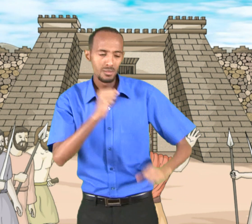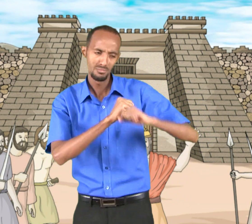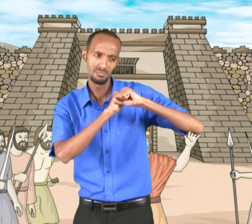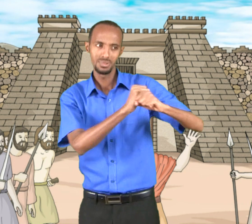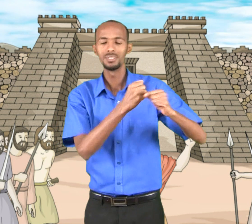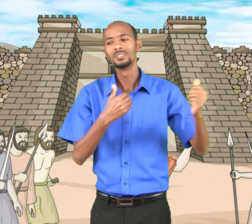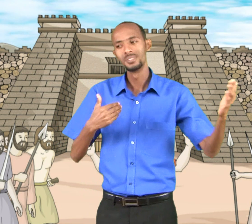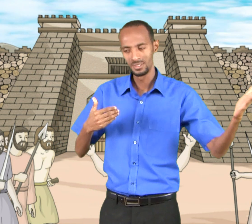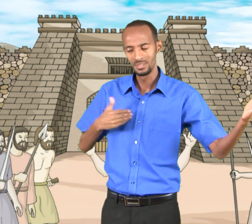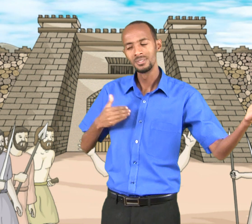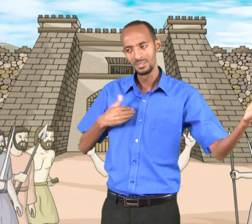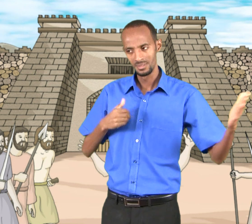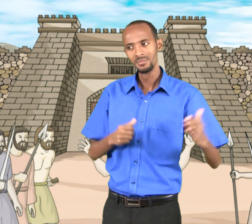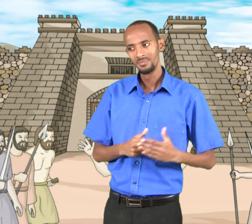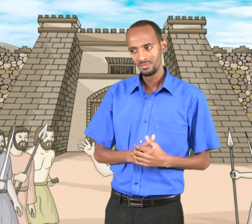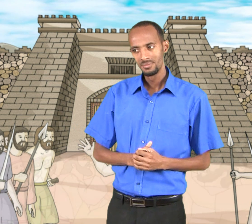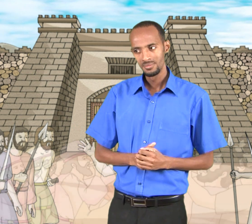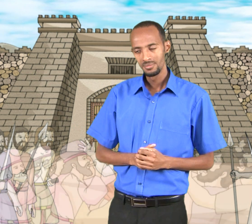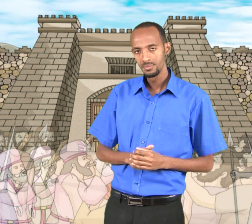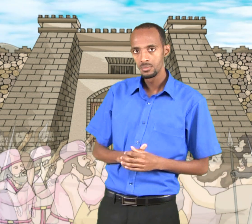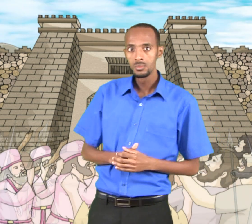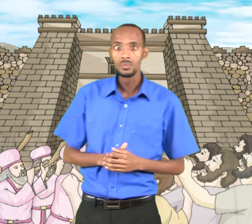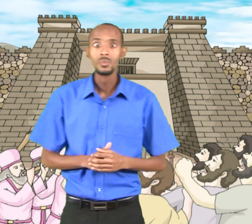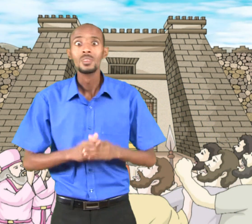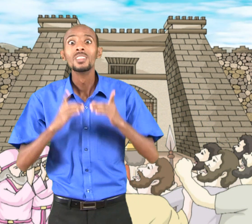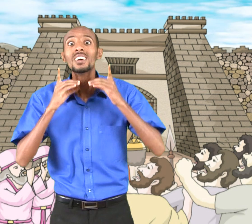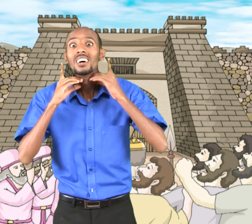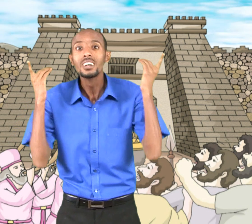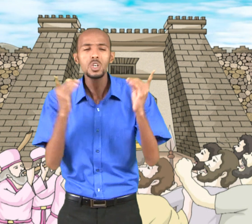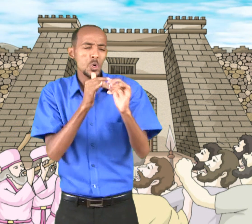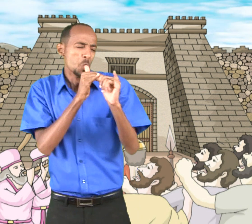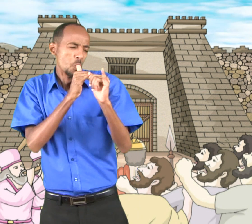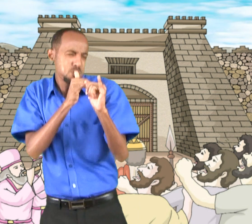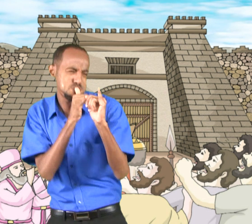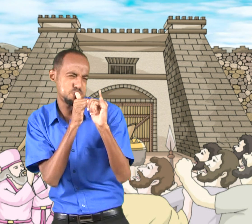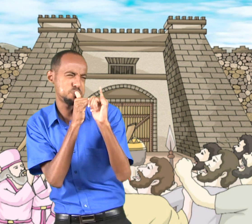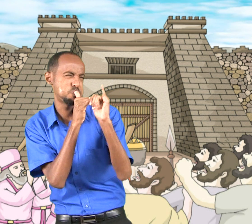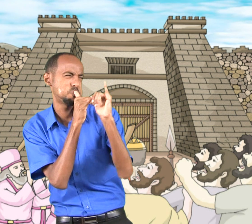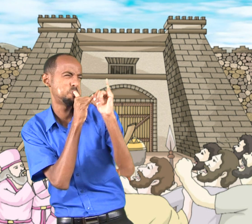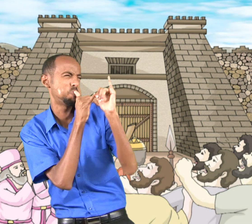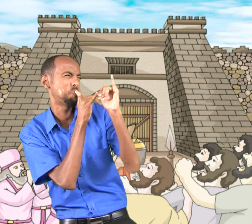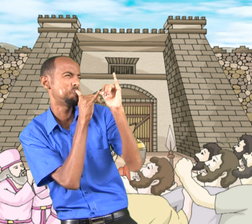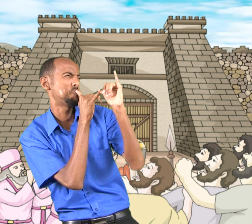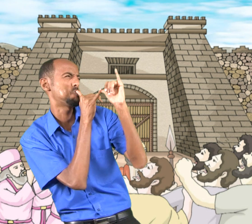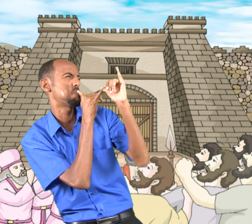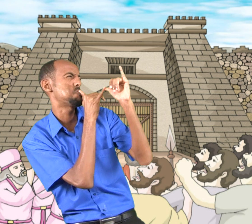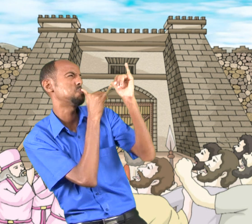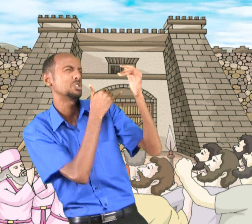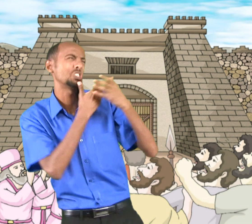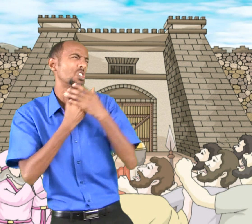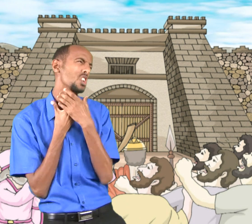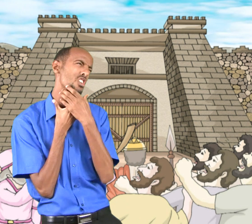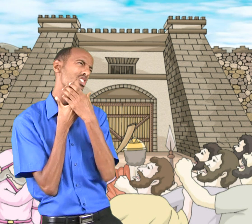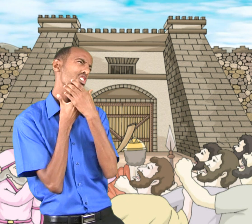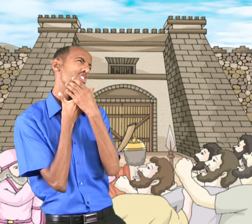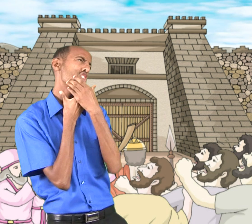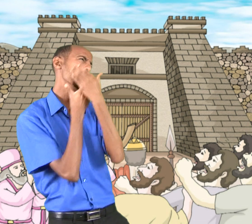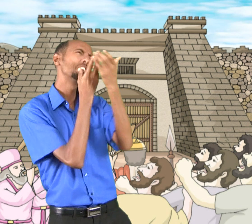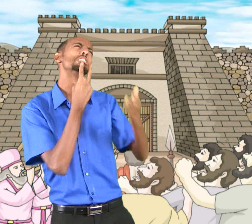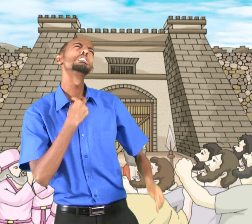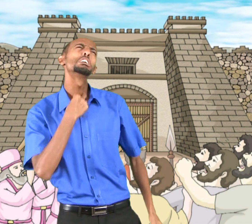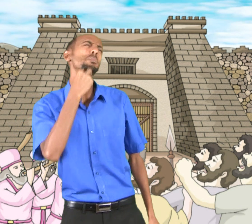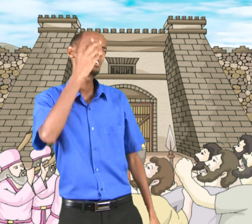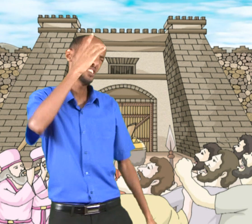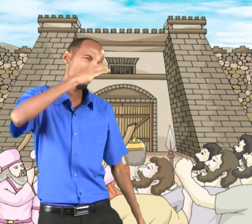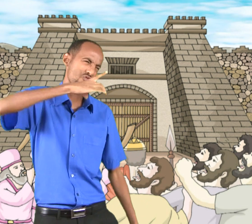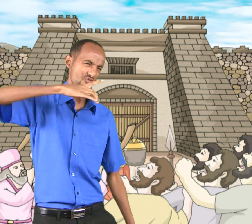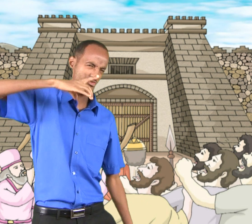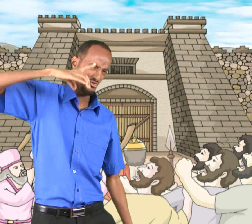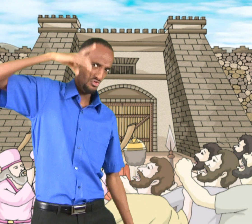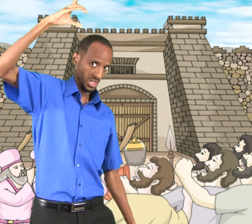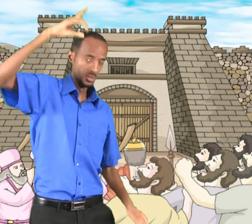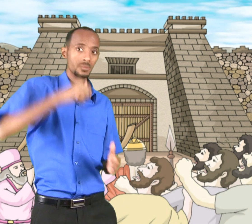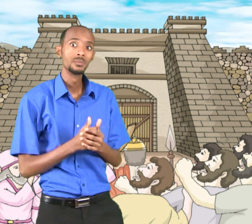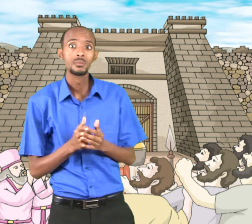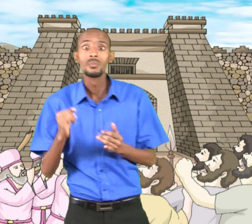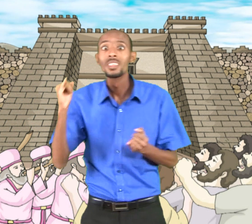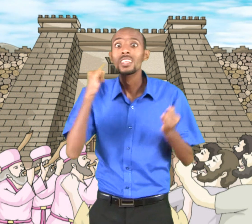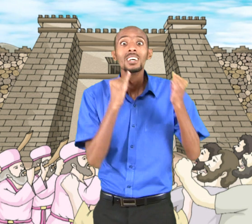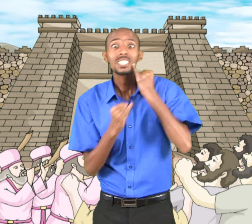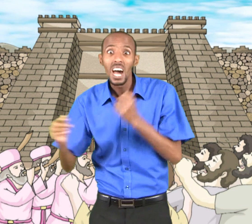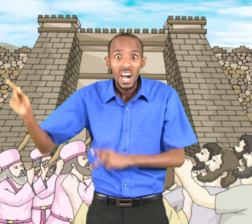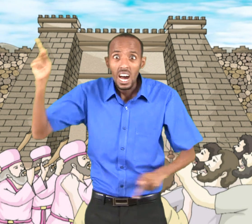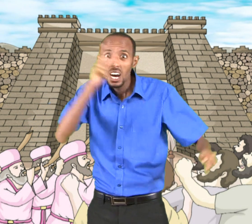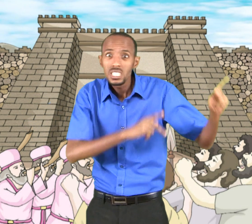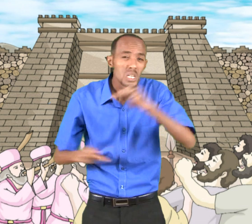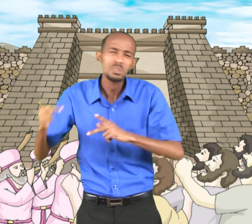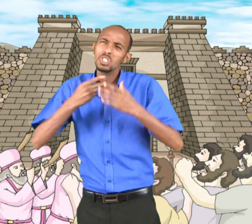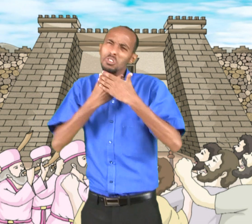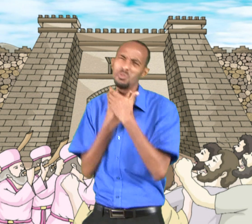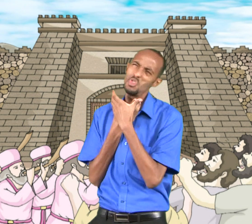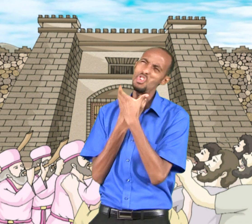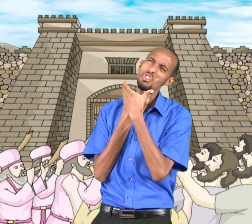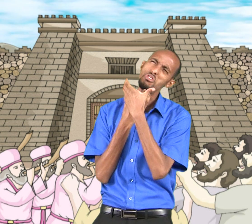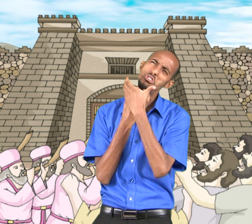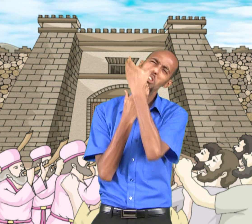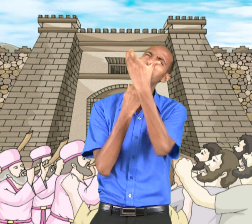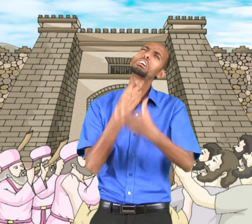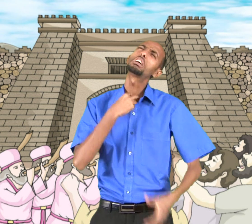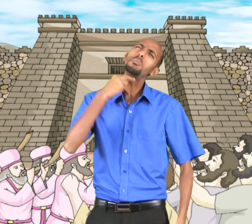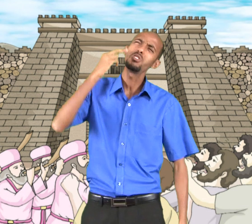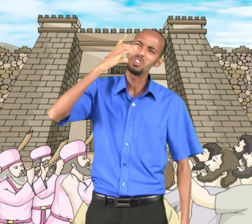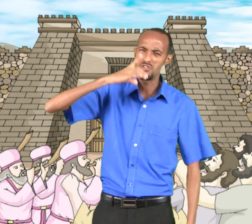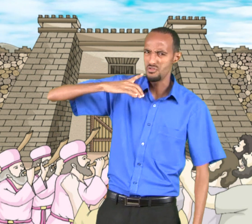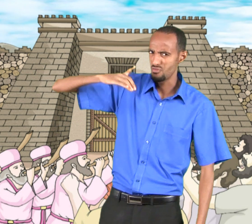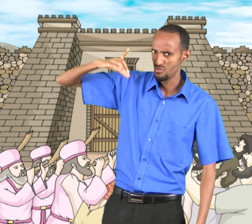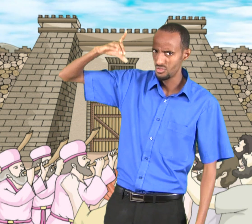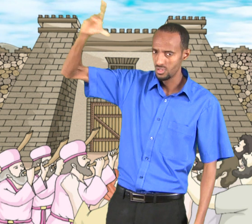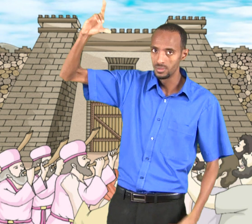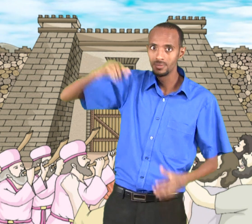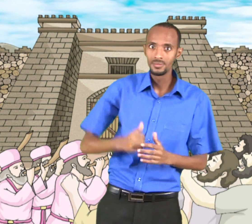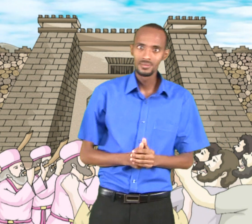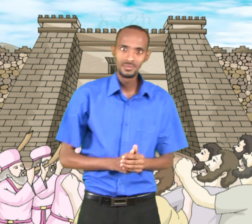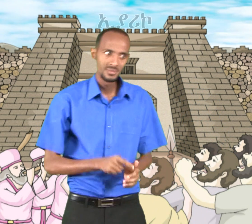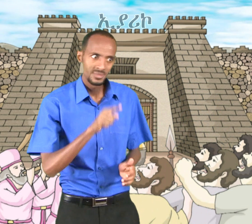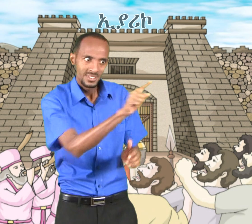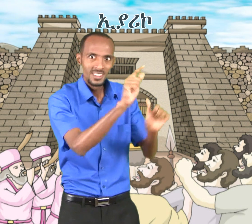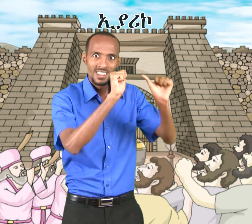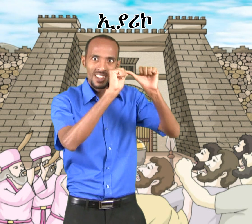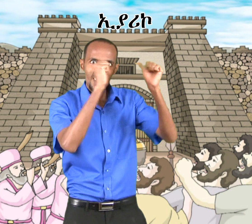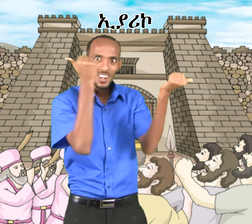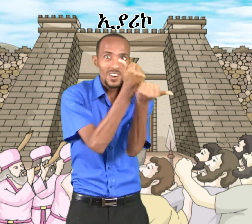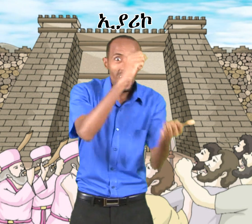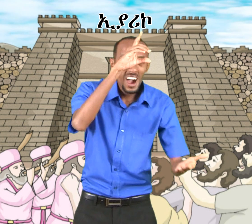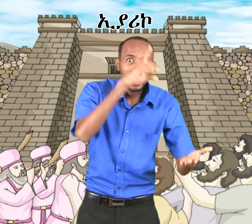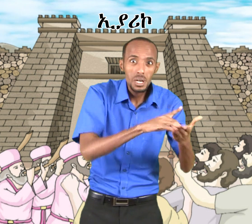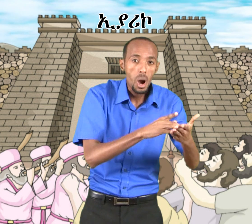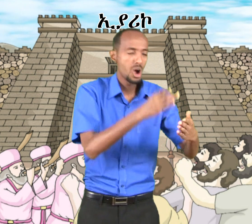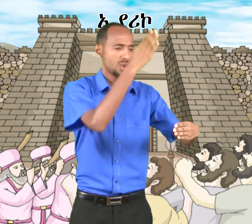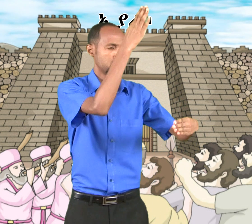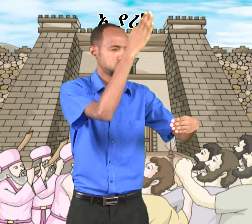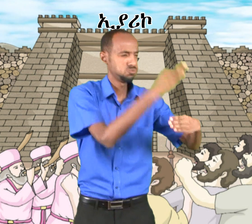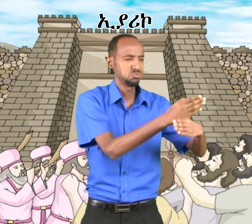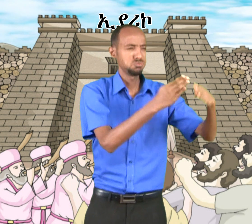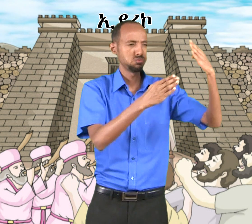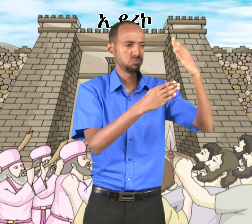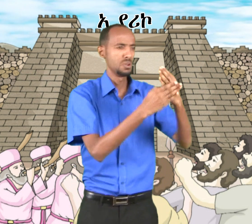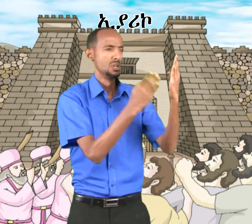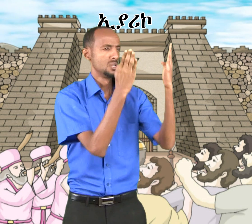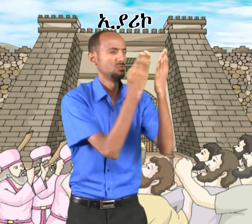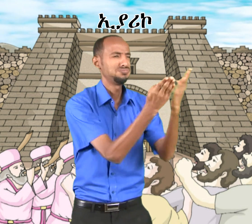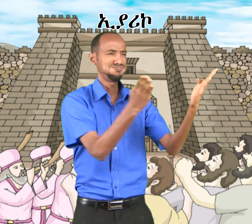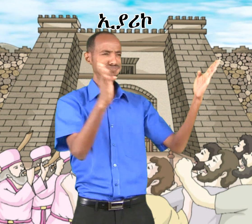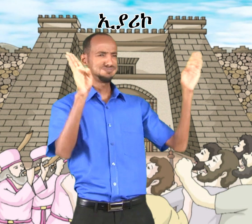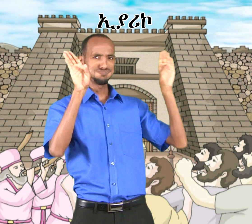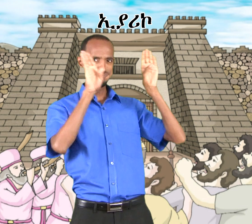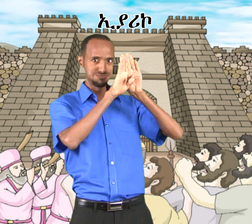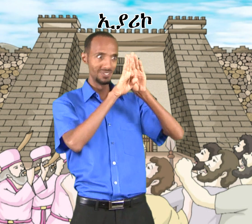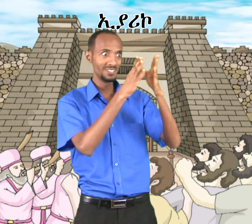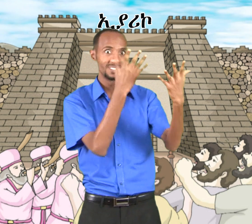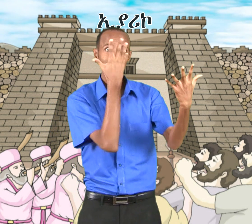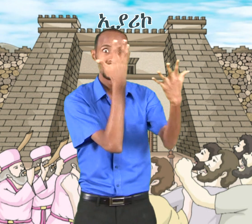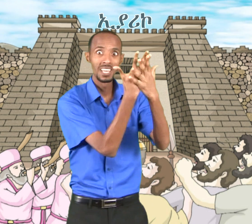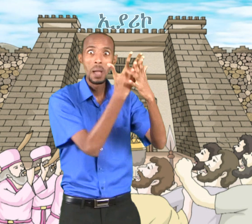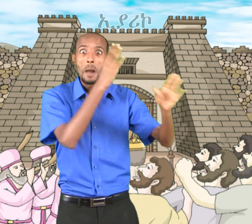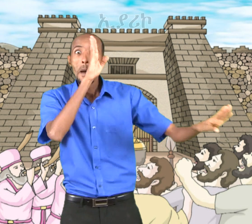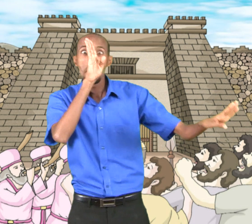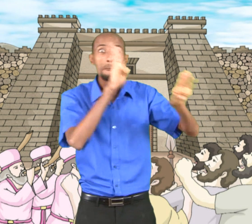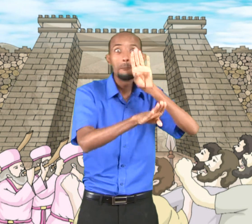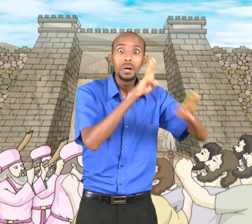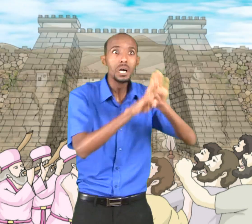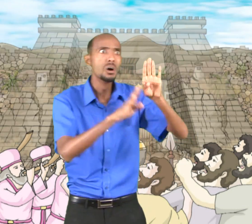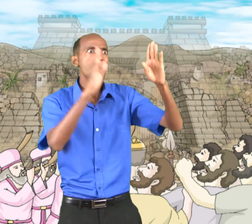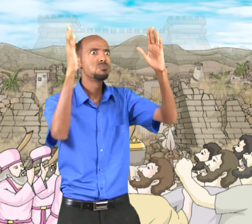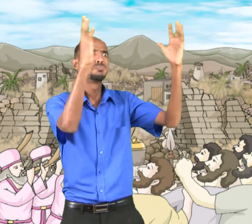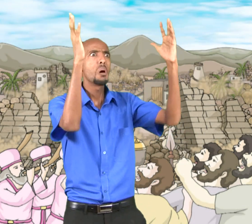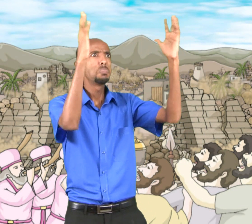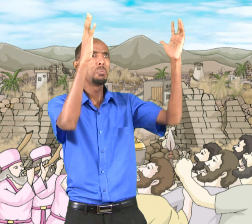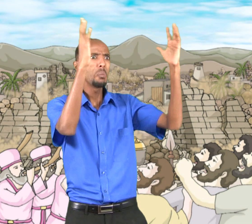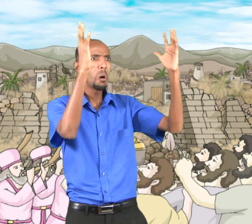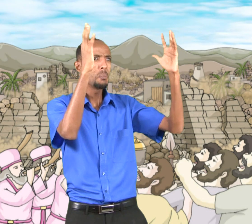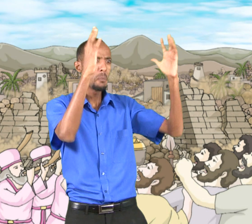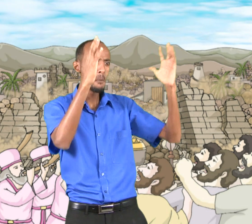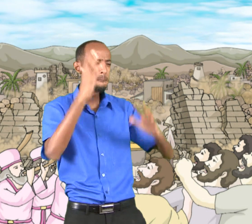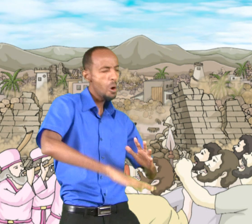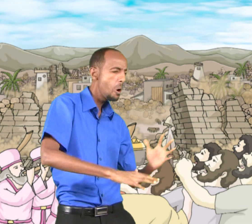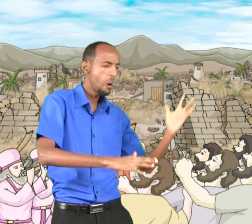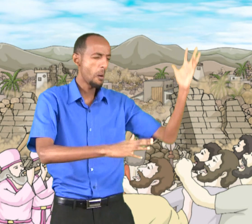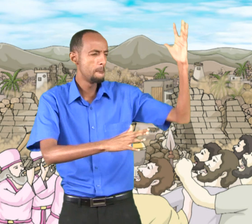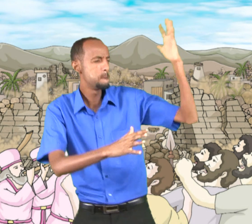So when the rams’ horns sounded, the people shouted.